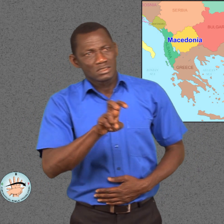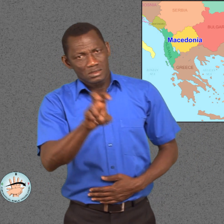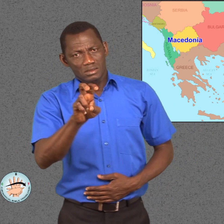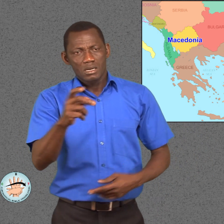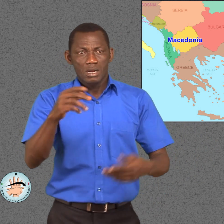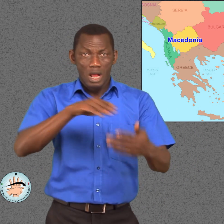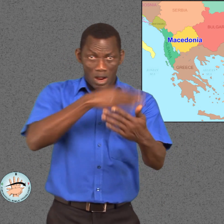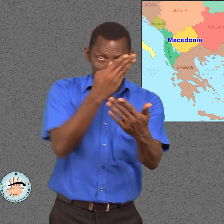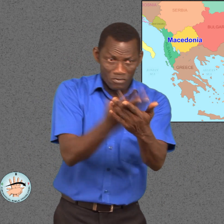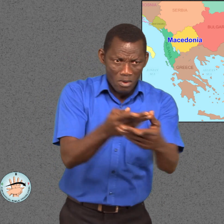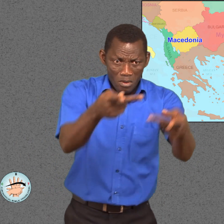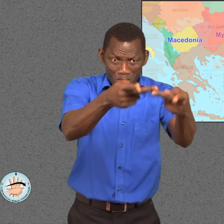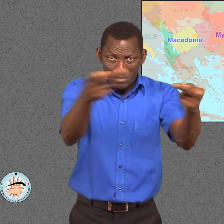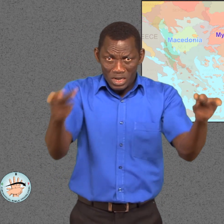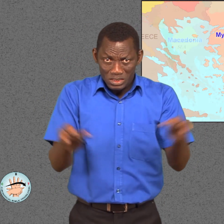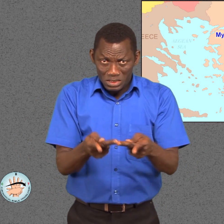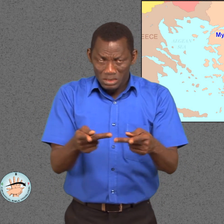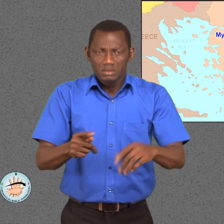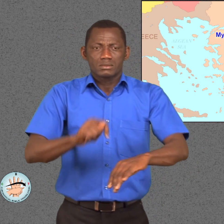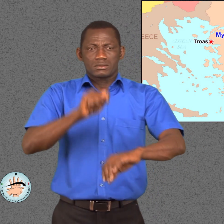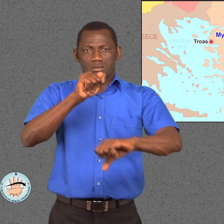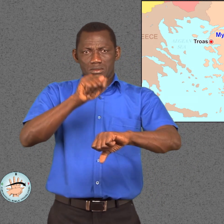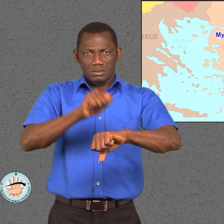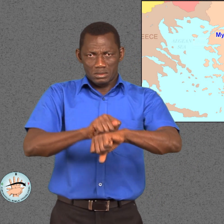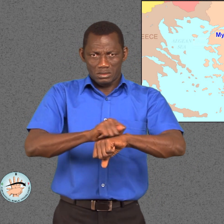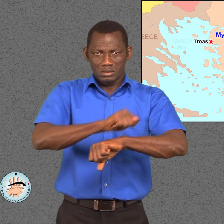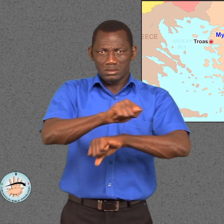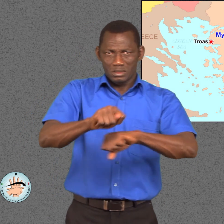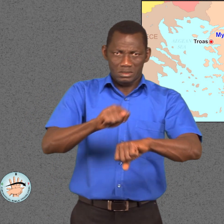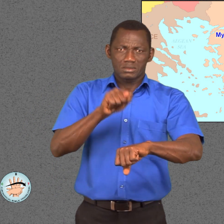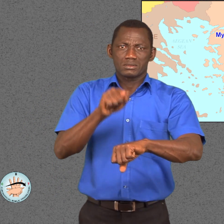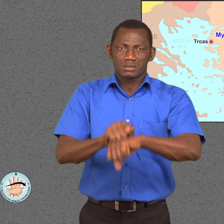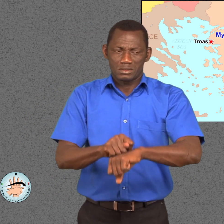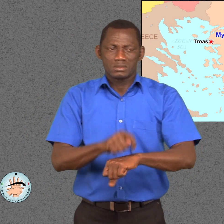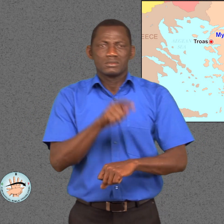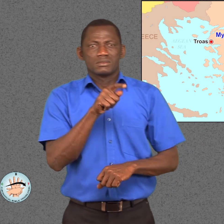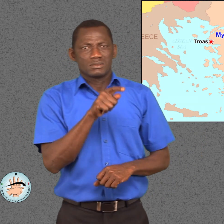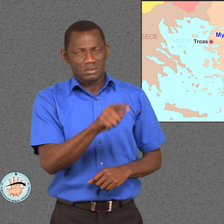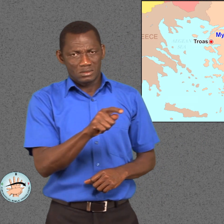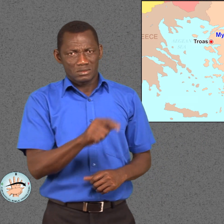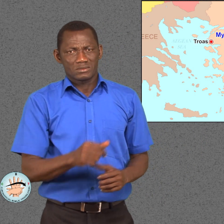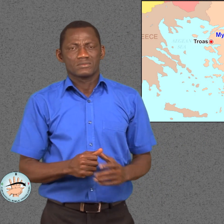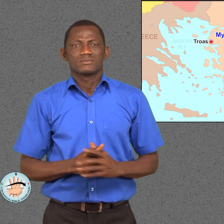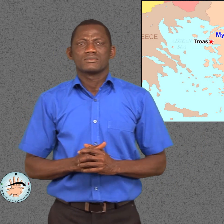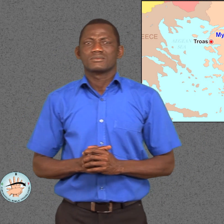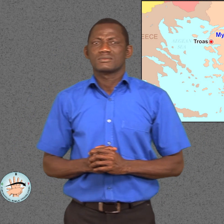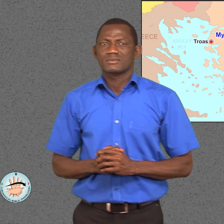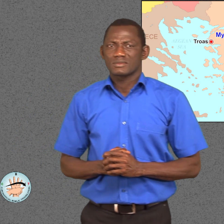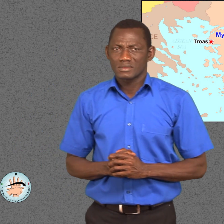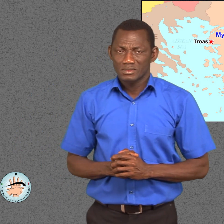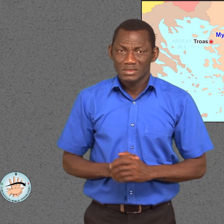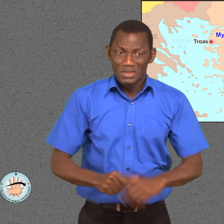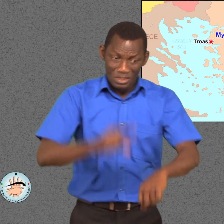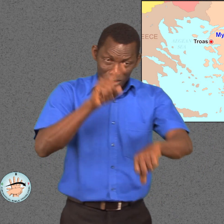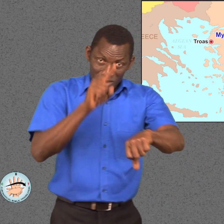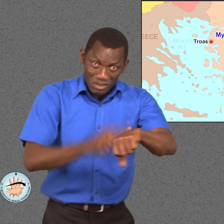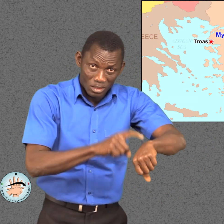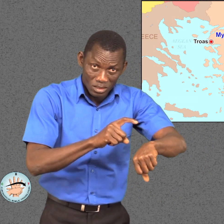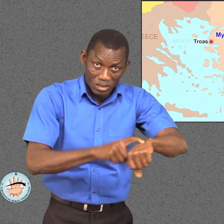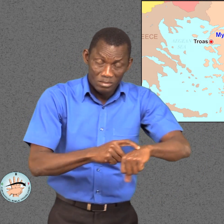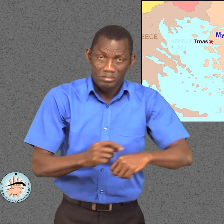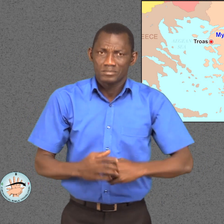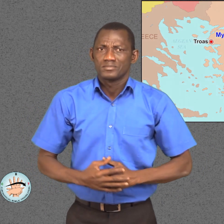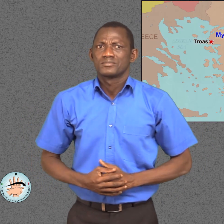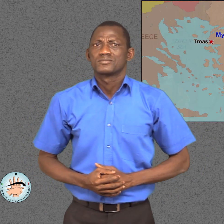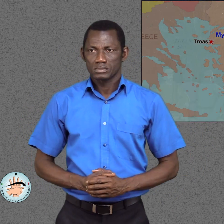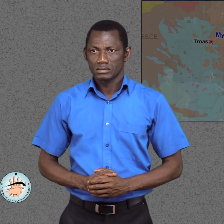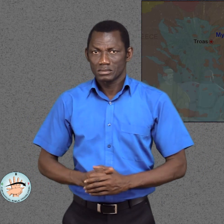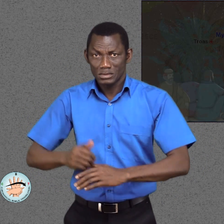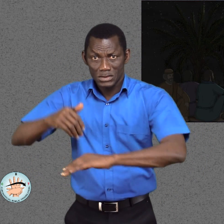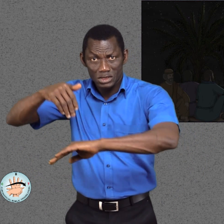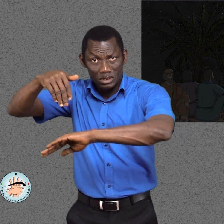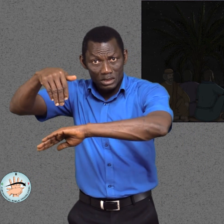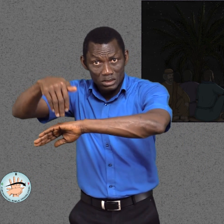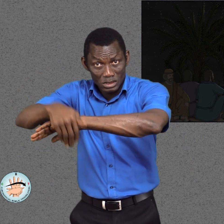So they passed by Mysia and went down to Troas.